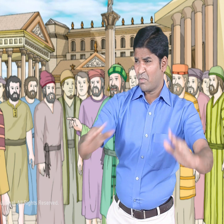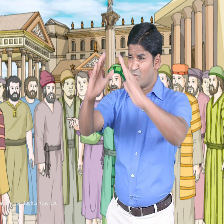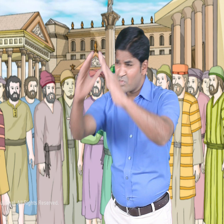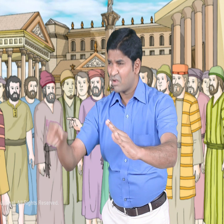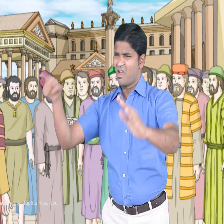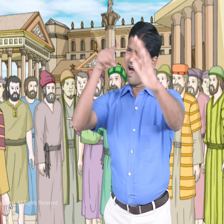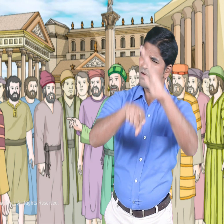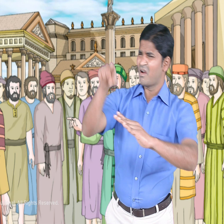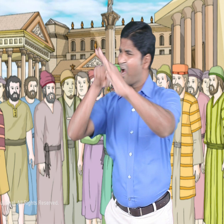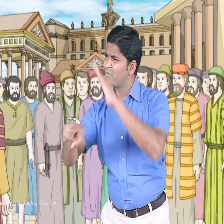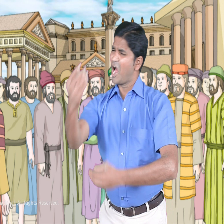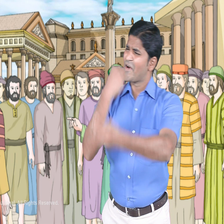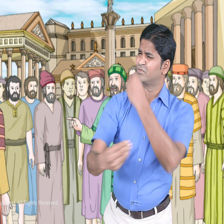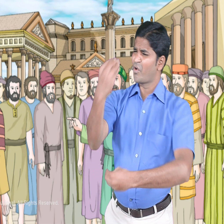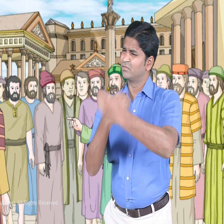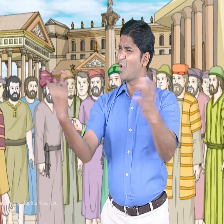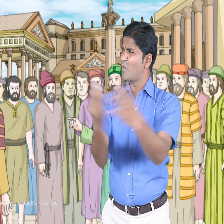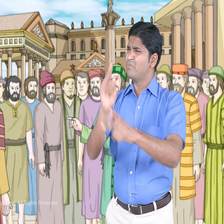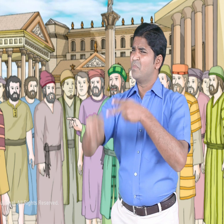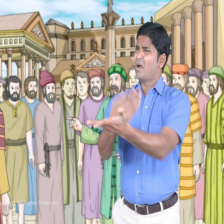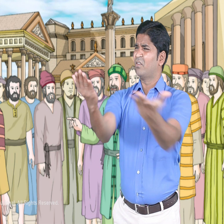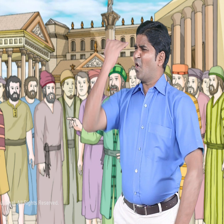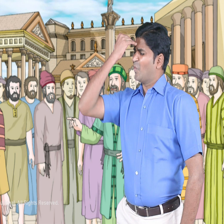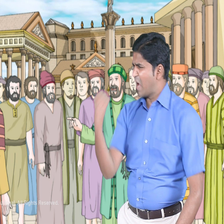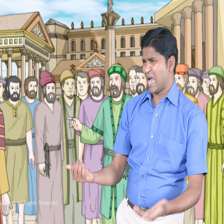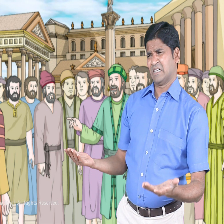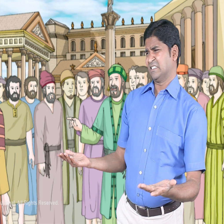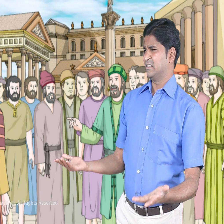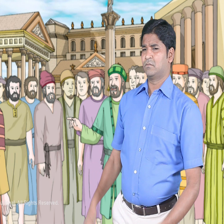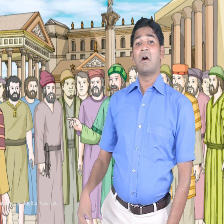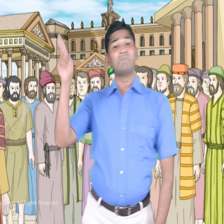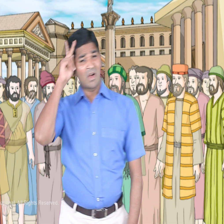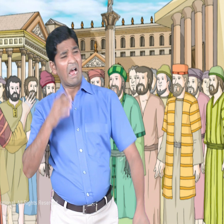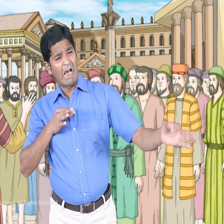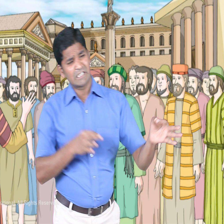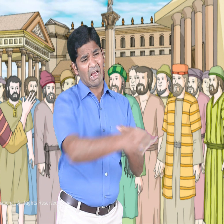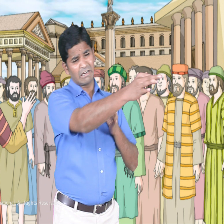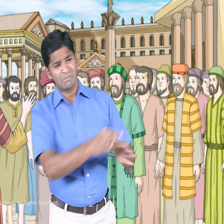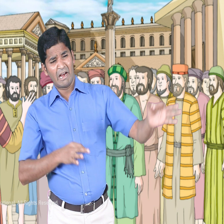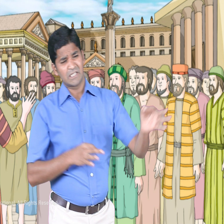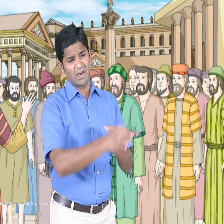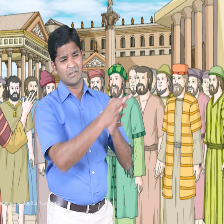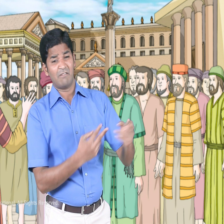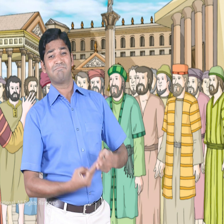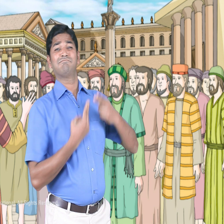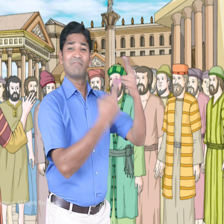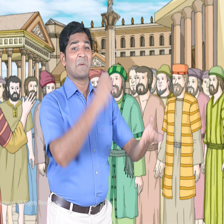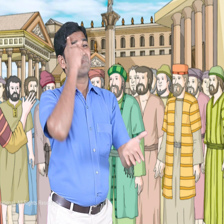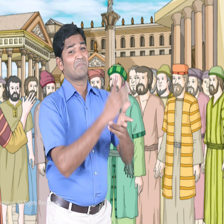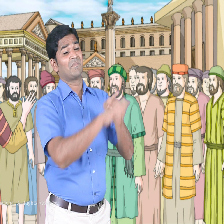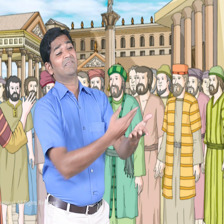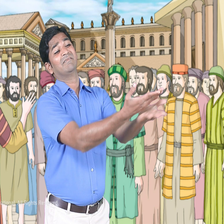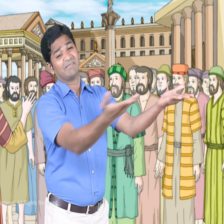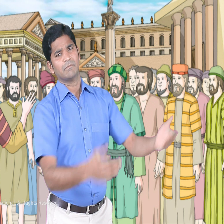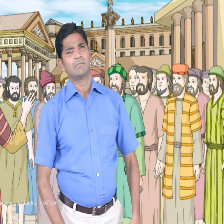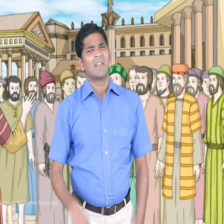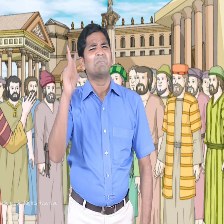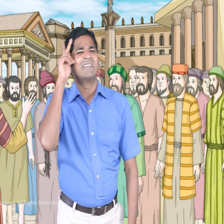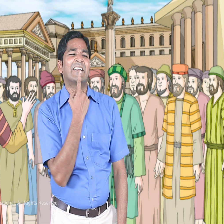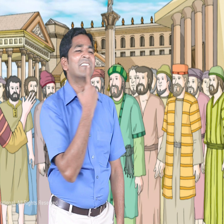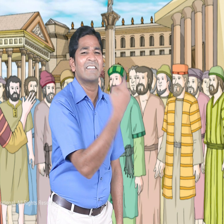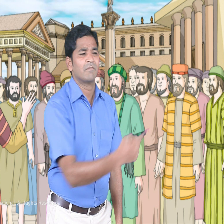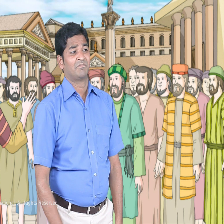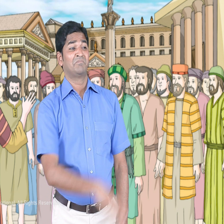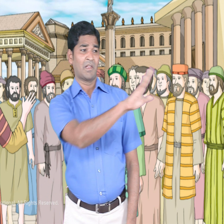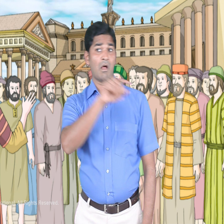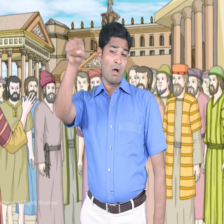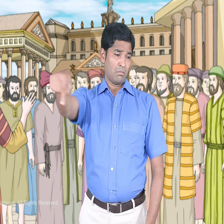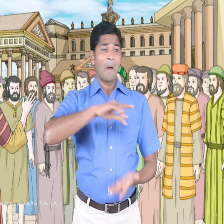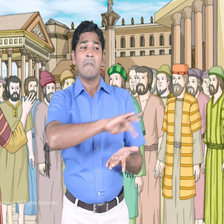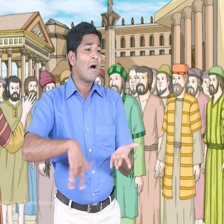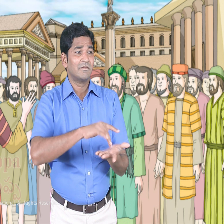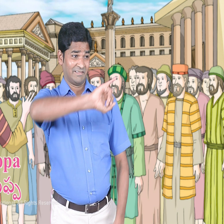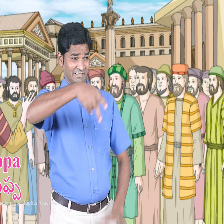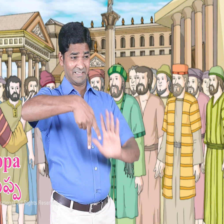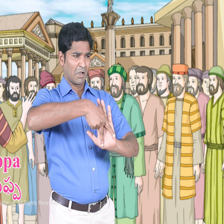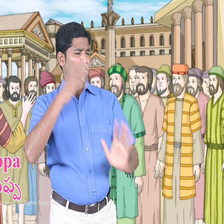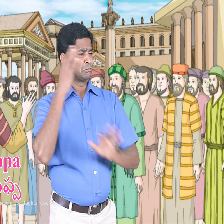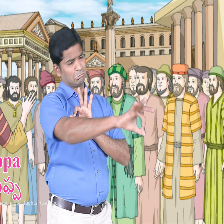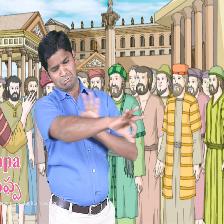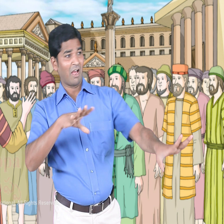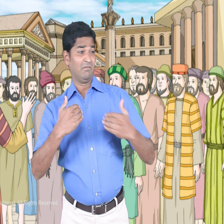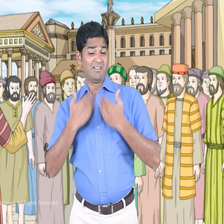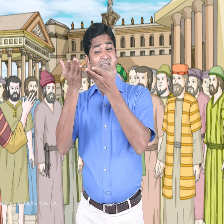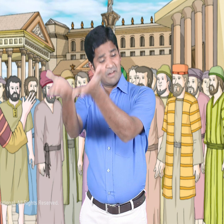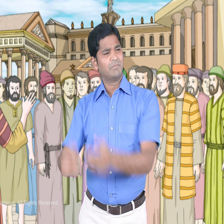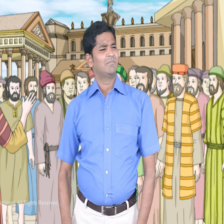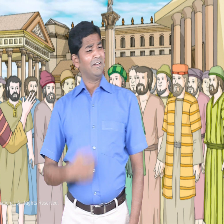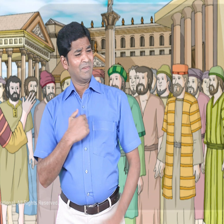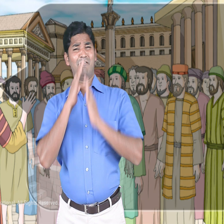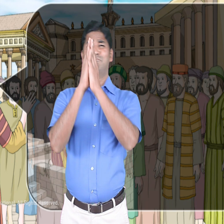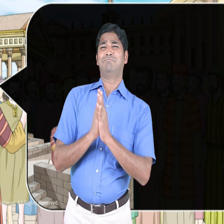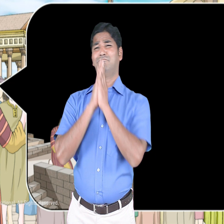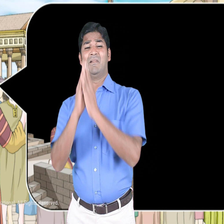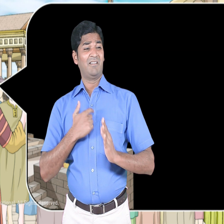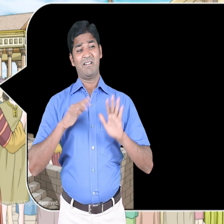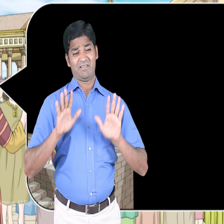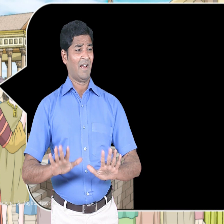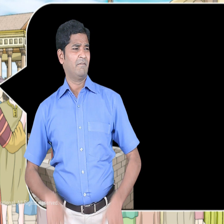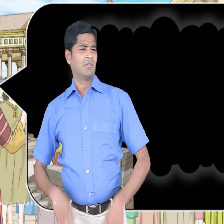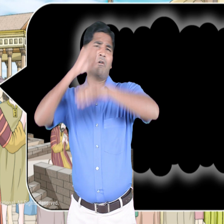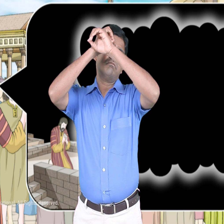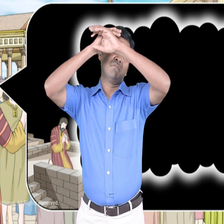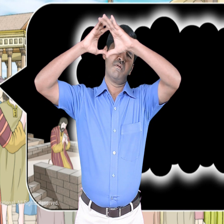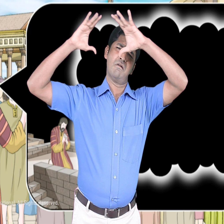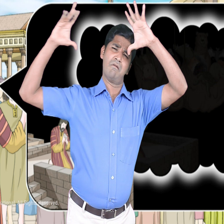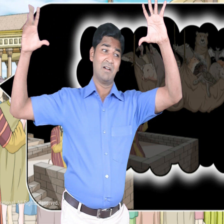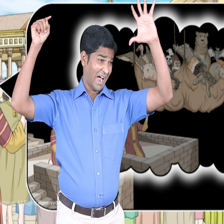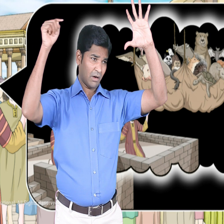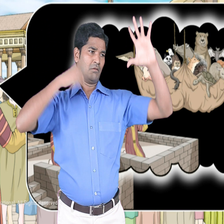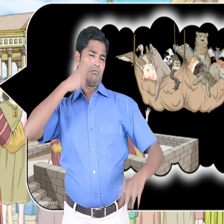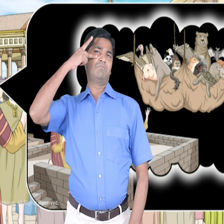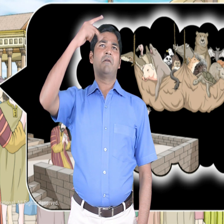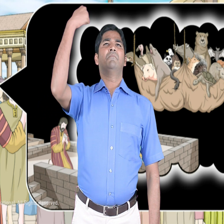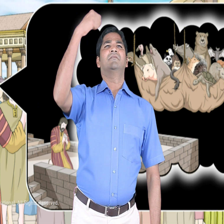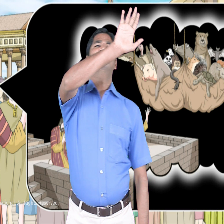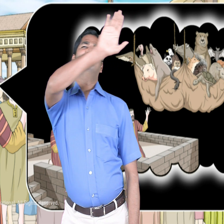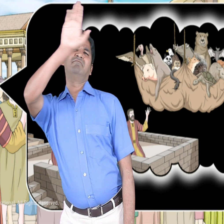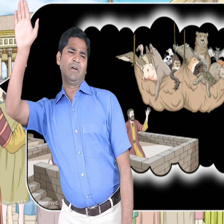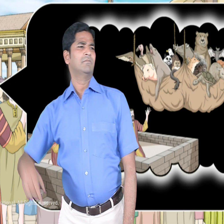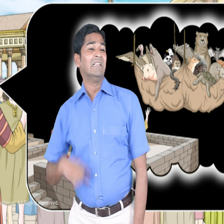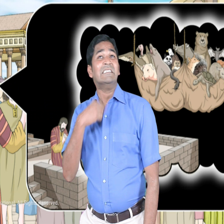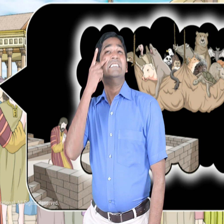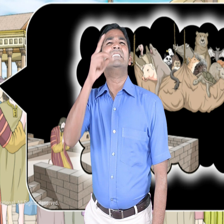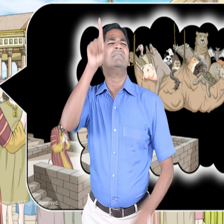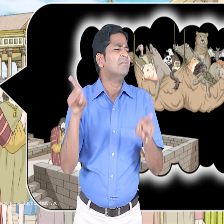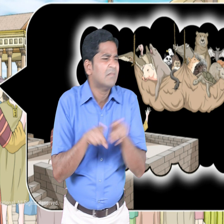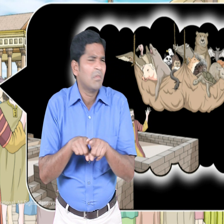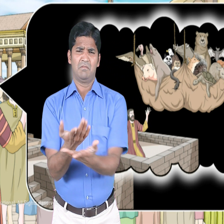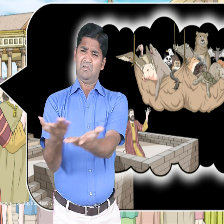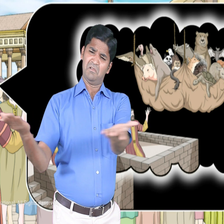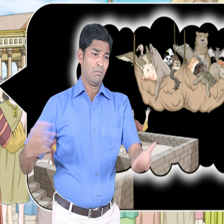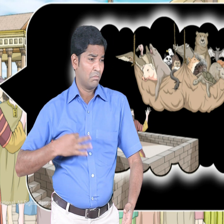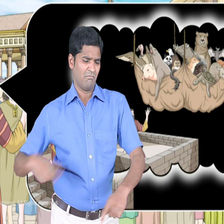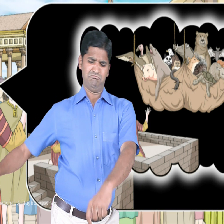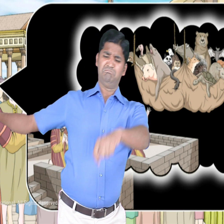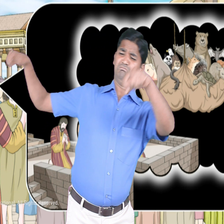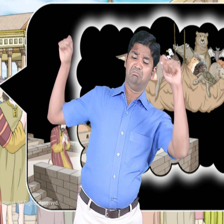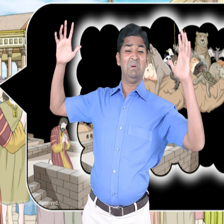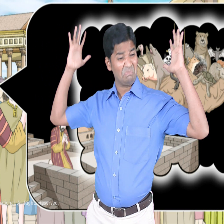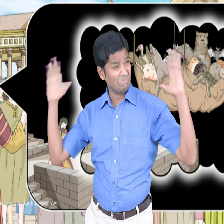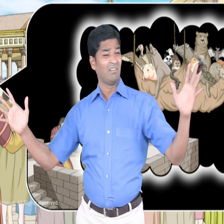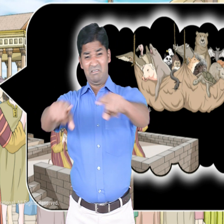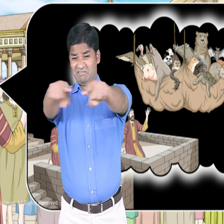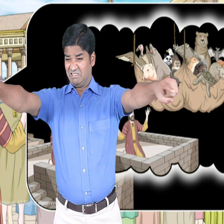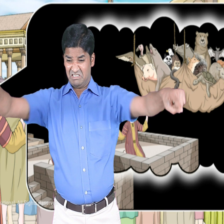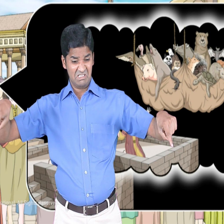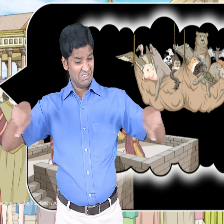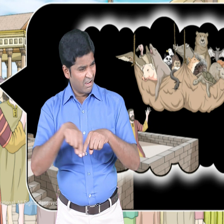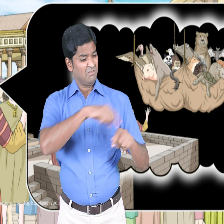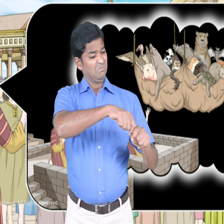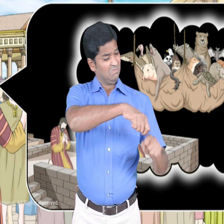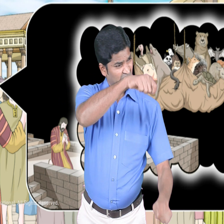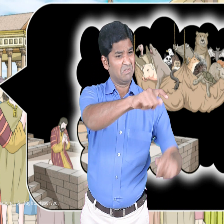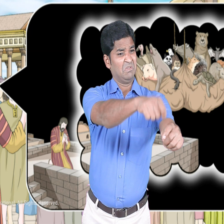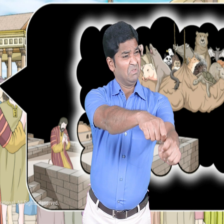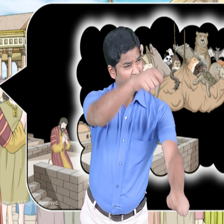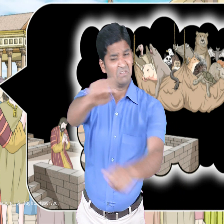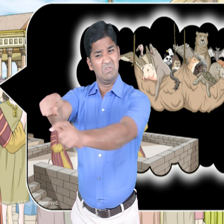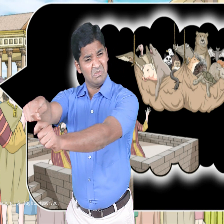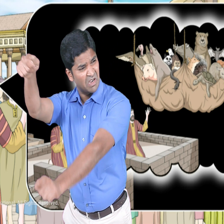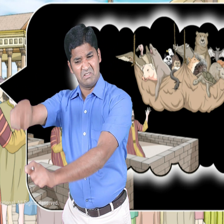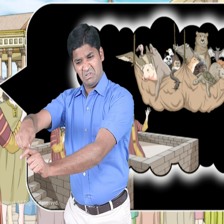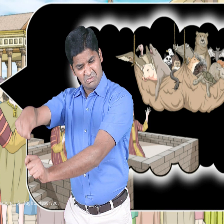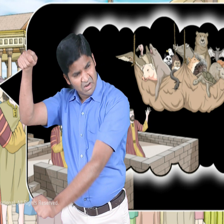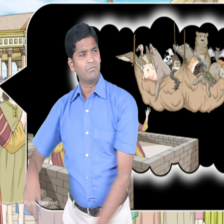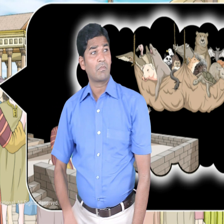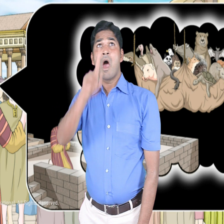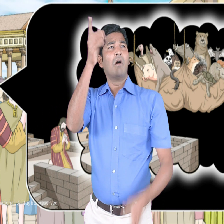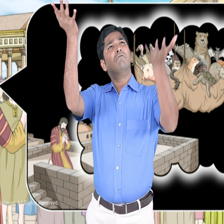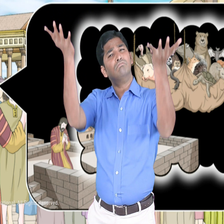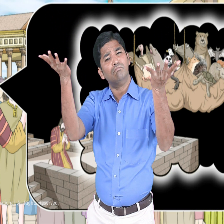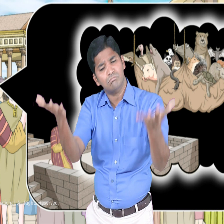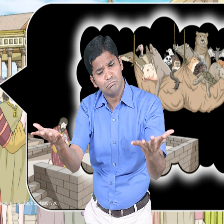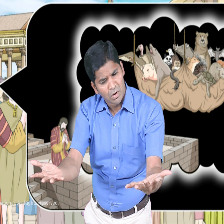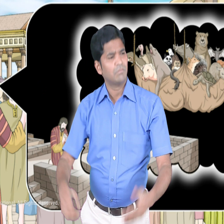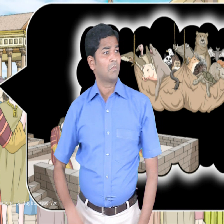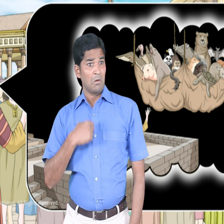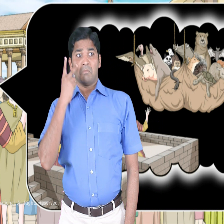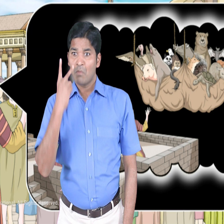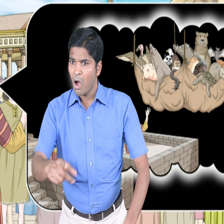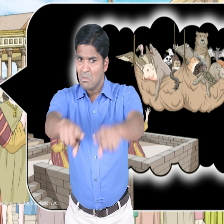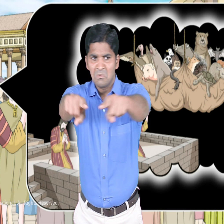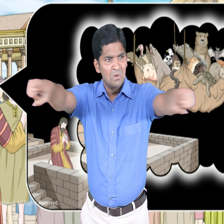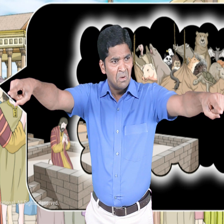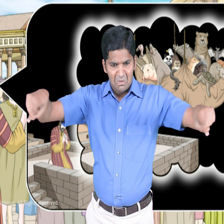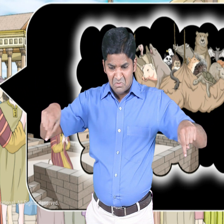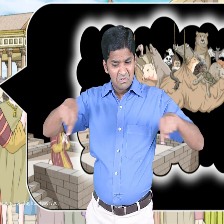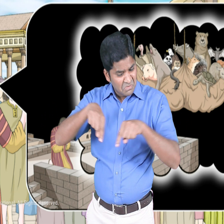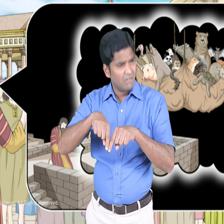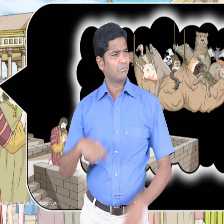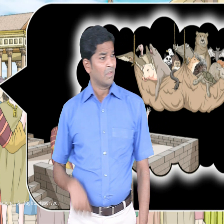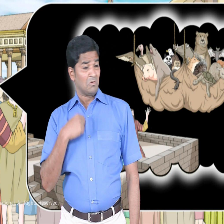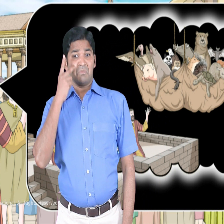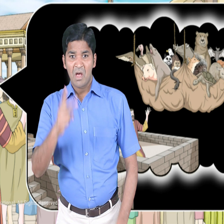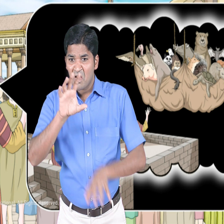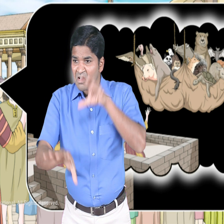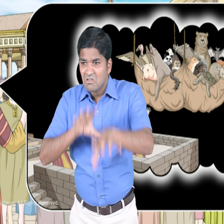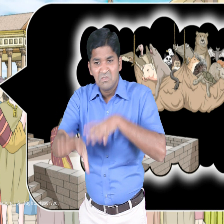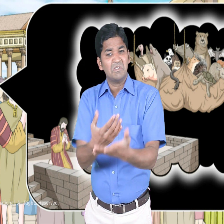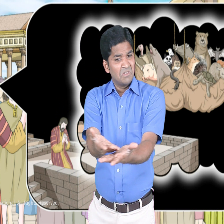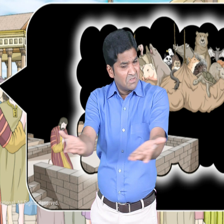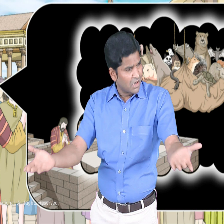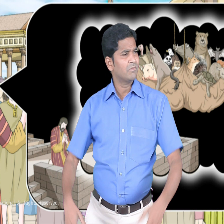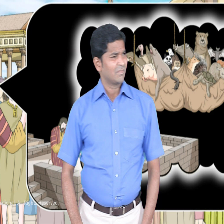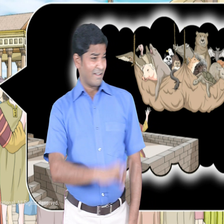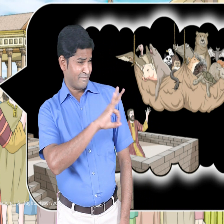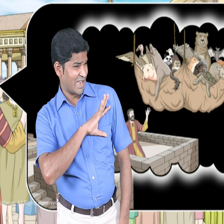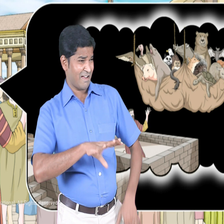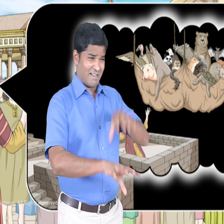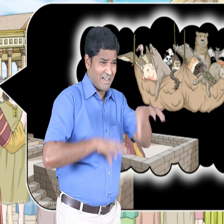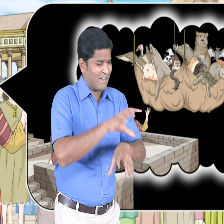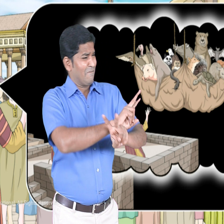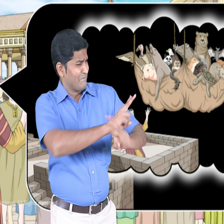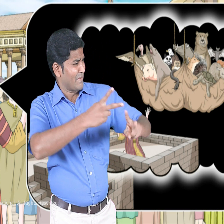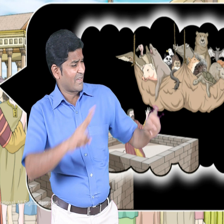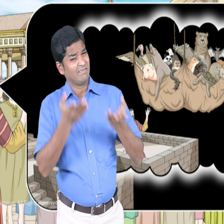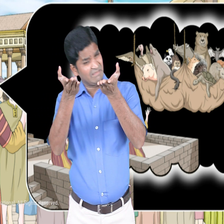But Peter began and explained to them the whole sequence of events: “I was in the city of Joppa praying, and in a trance I saw a vision of something like a large sheet being let down from heaven by its four corners, and it came right down to me.